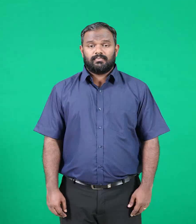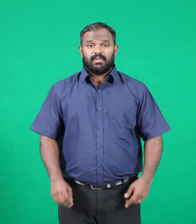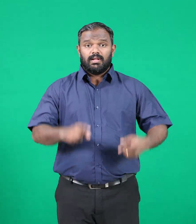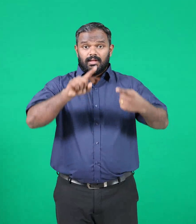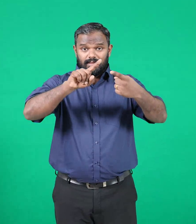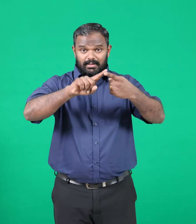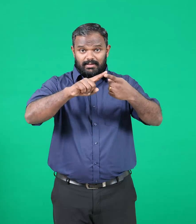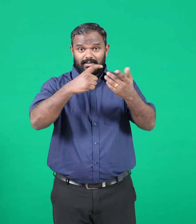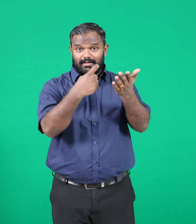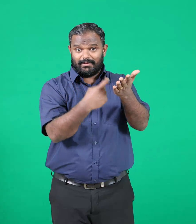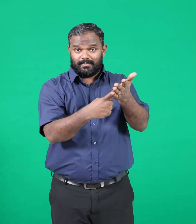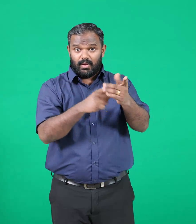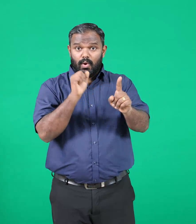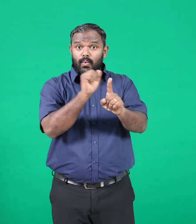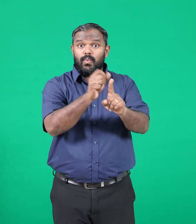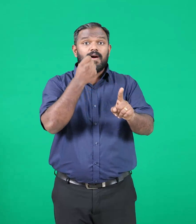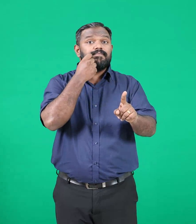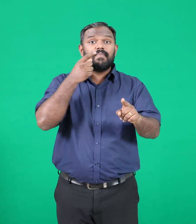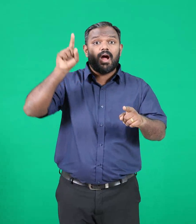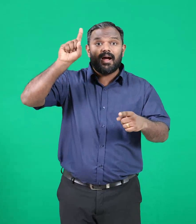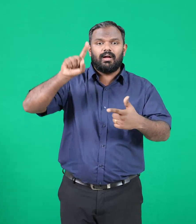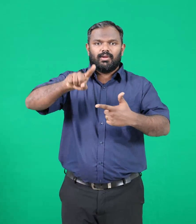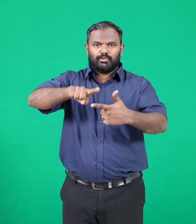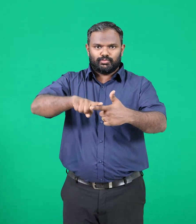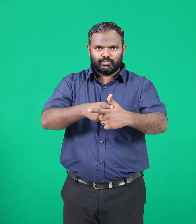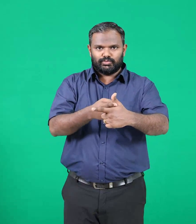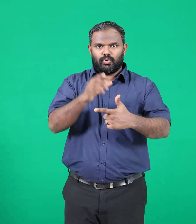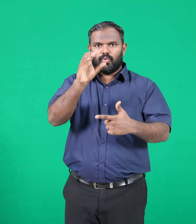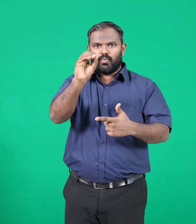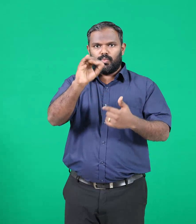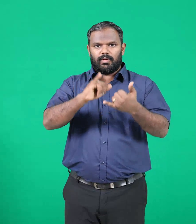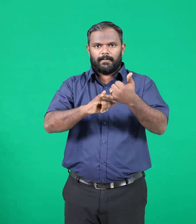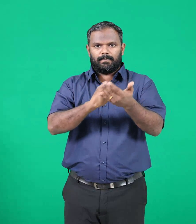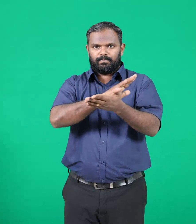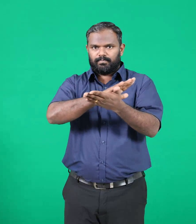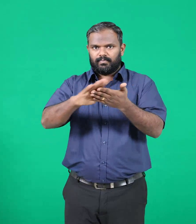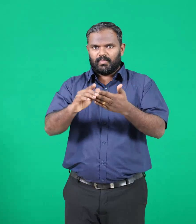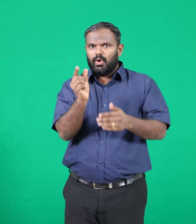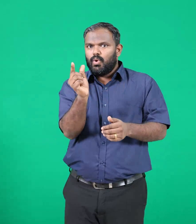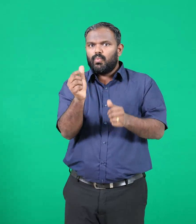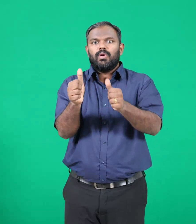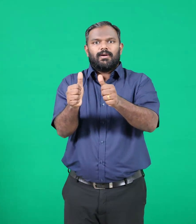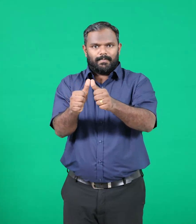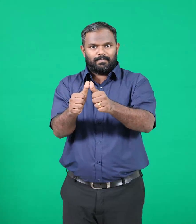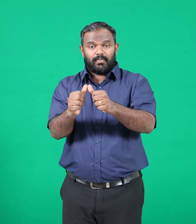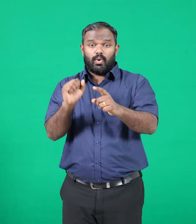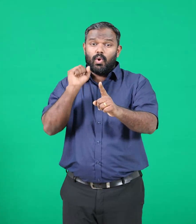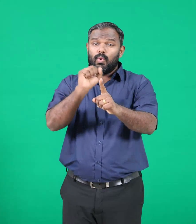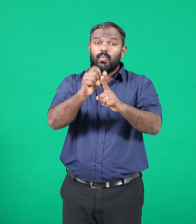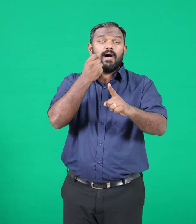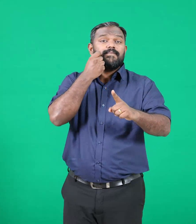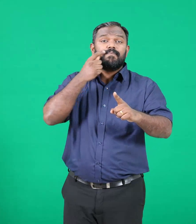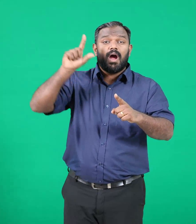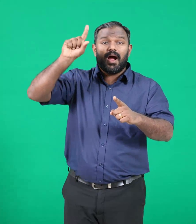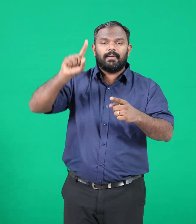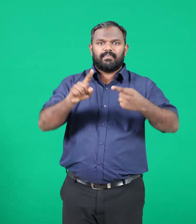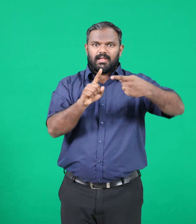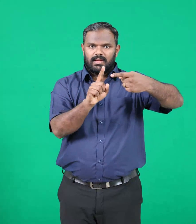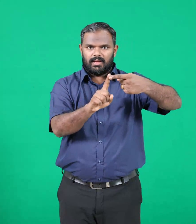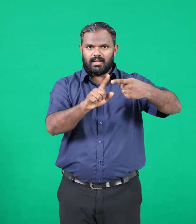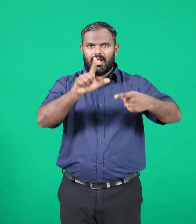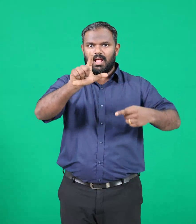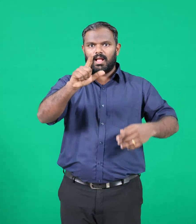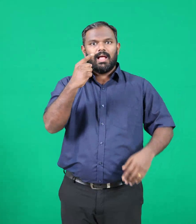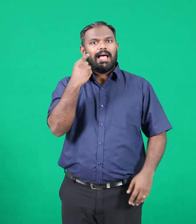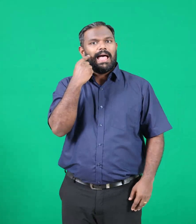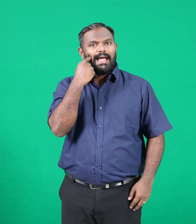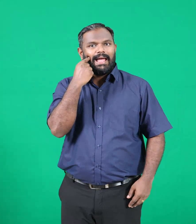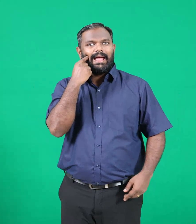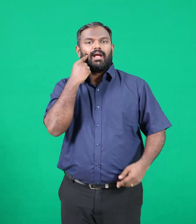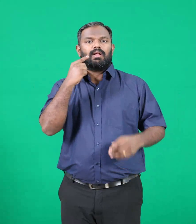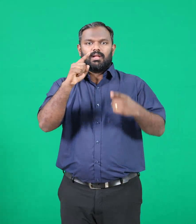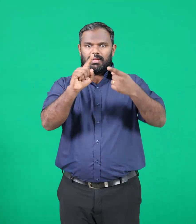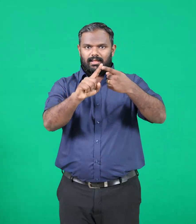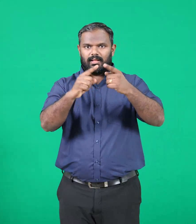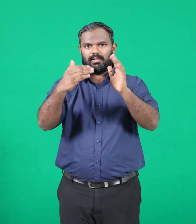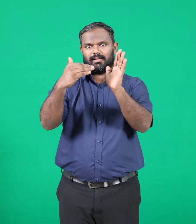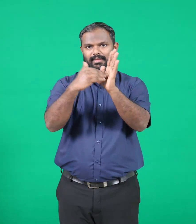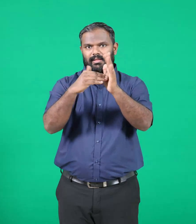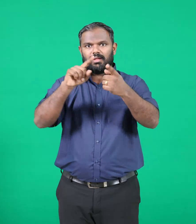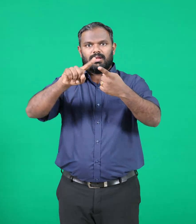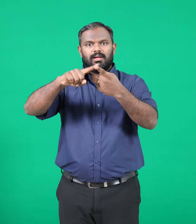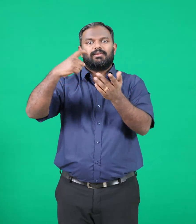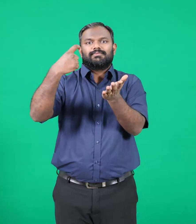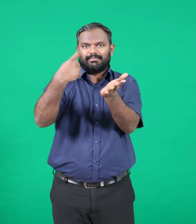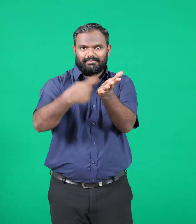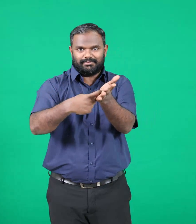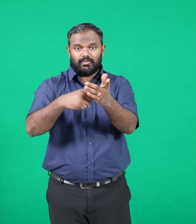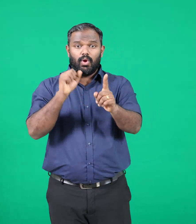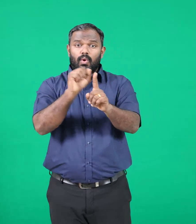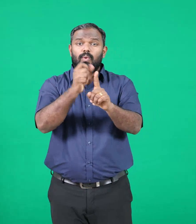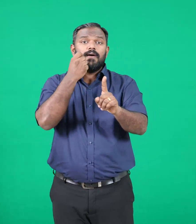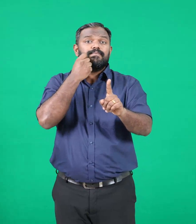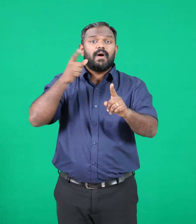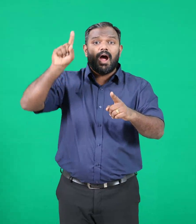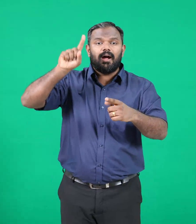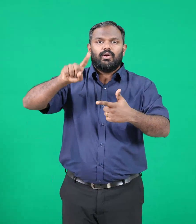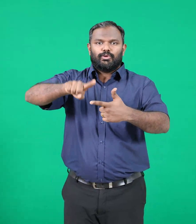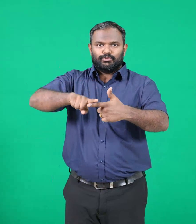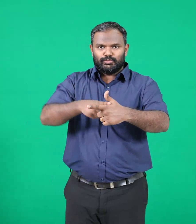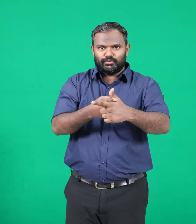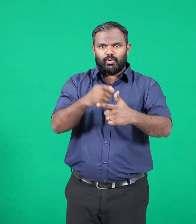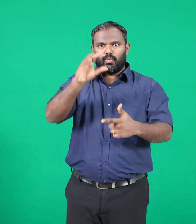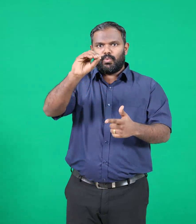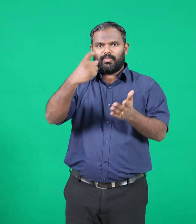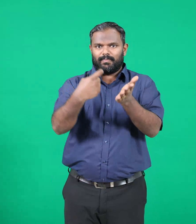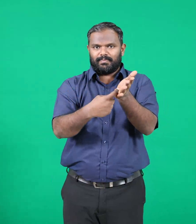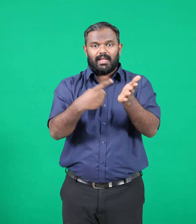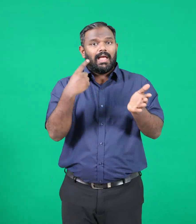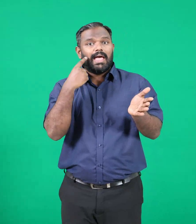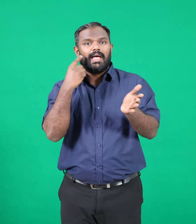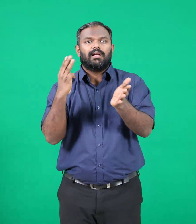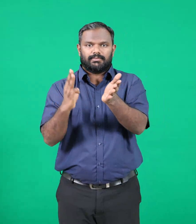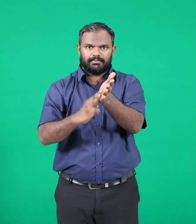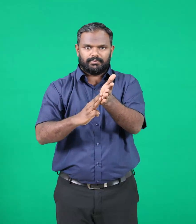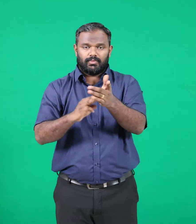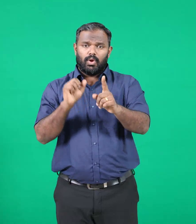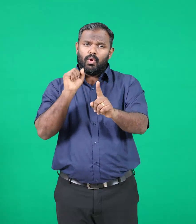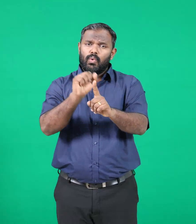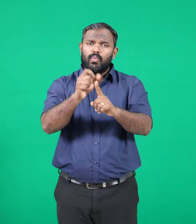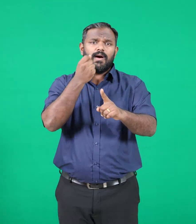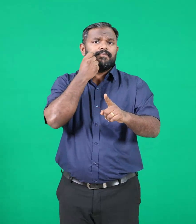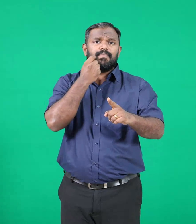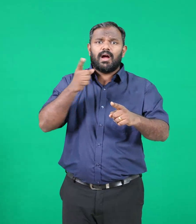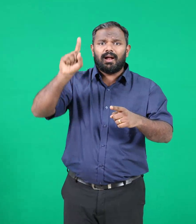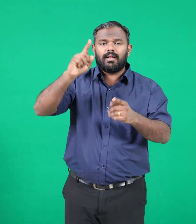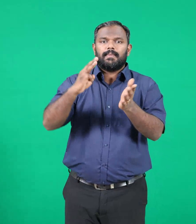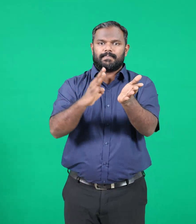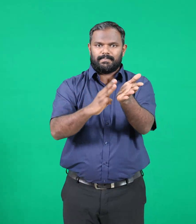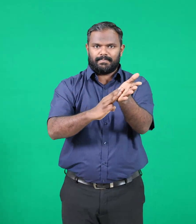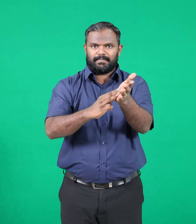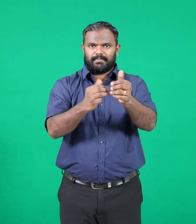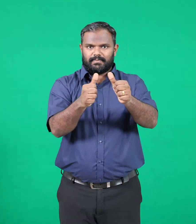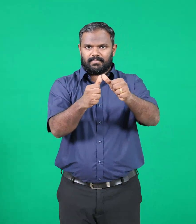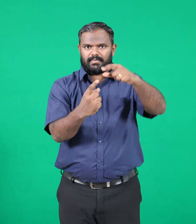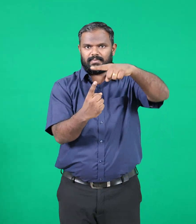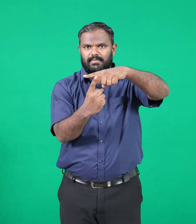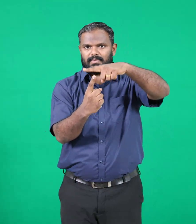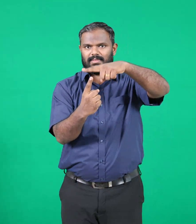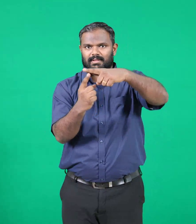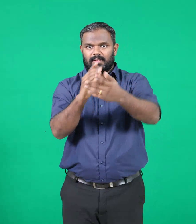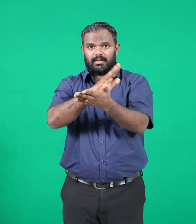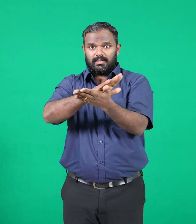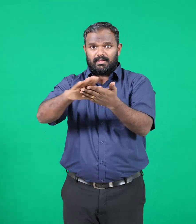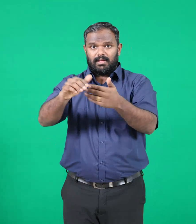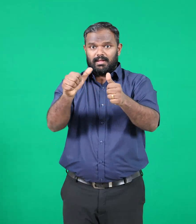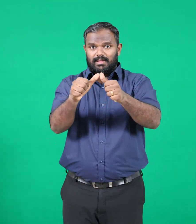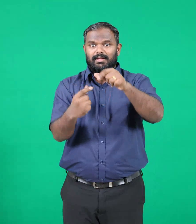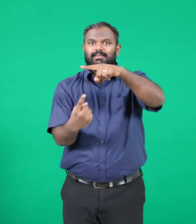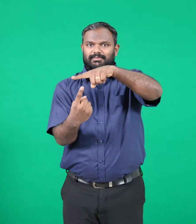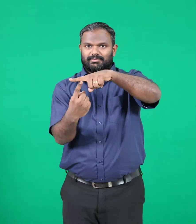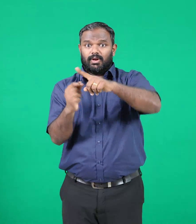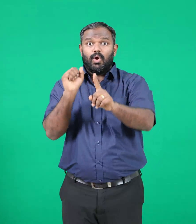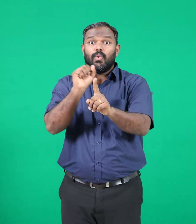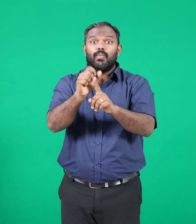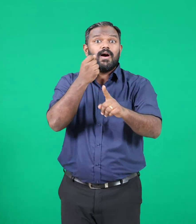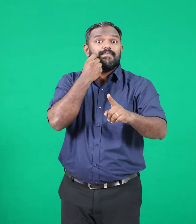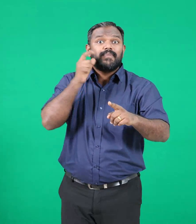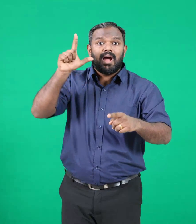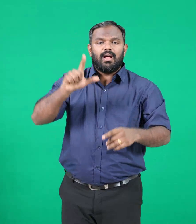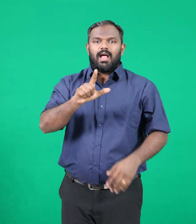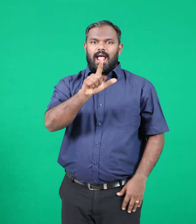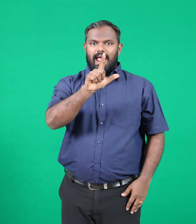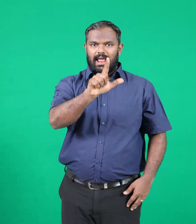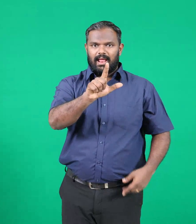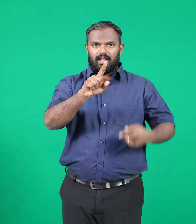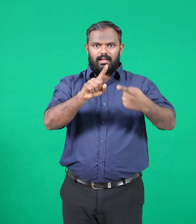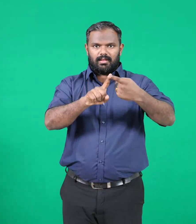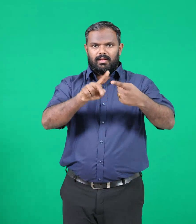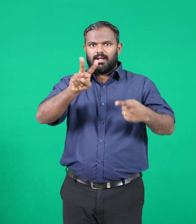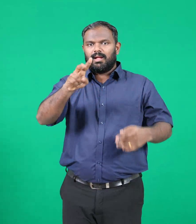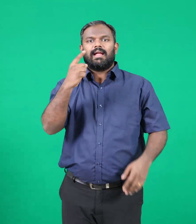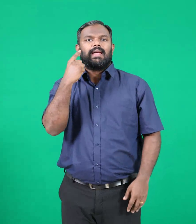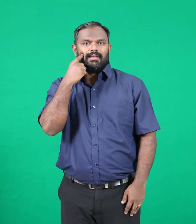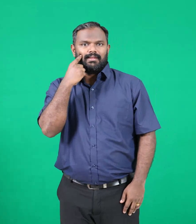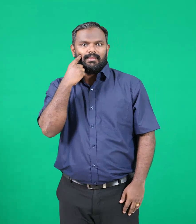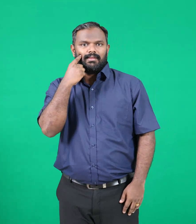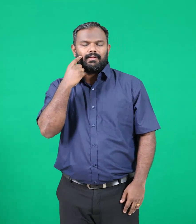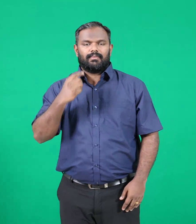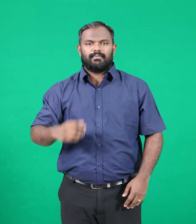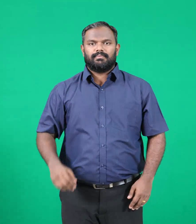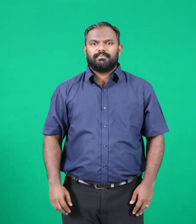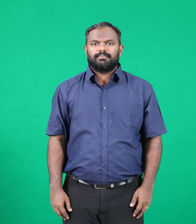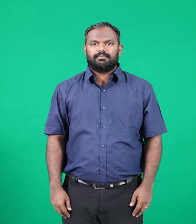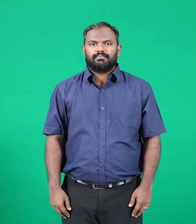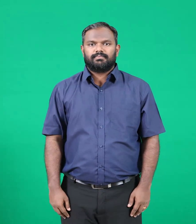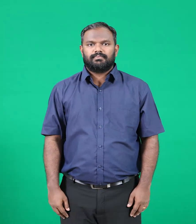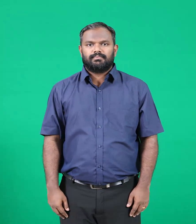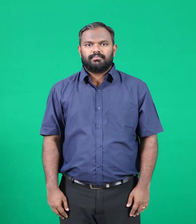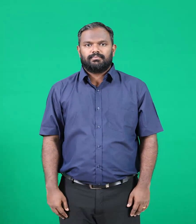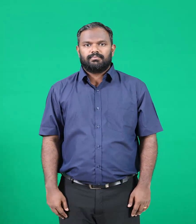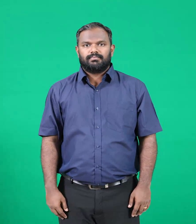the son of Joshua, the son of Eliezer, the son of Jorim, the son of Matthat, the son of Levi,